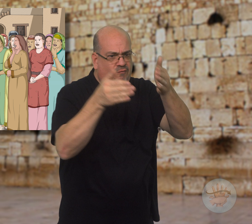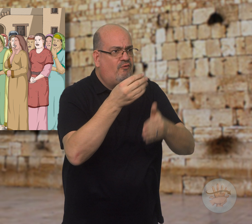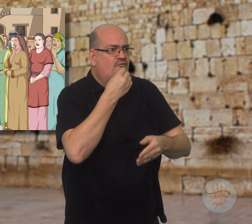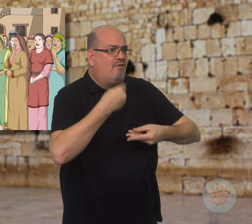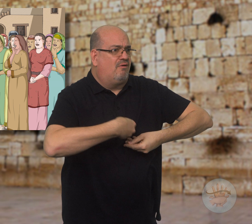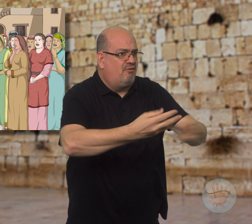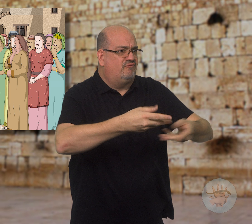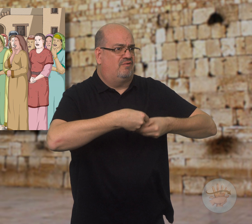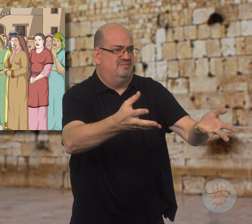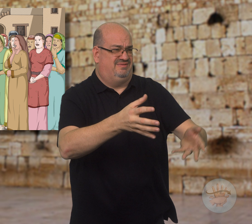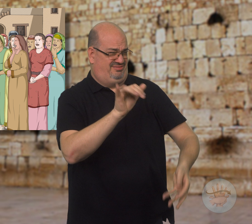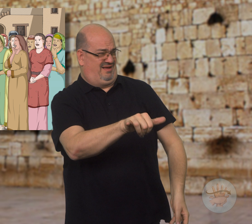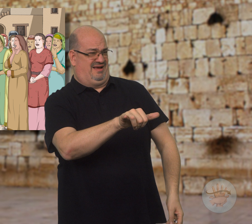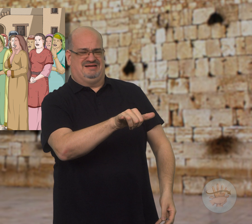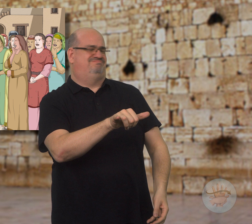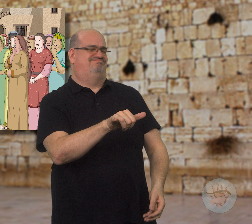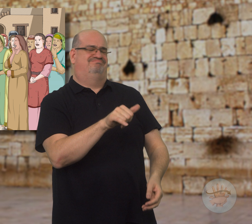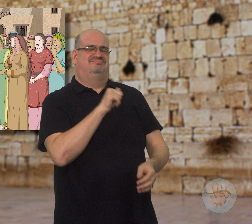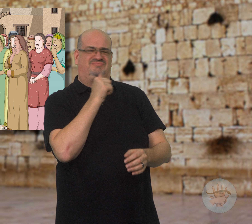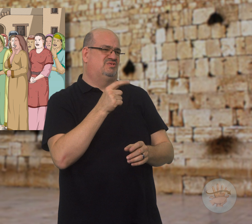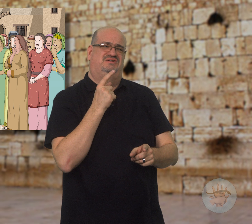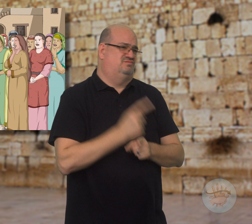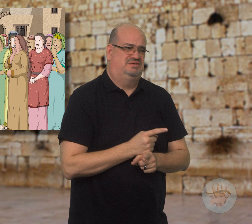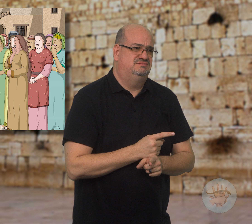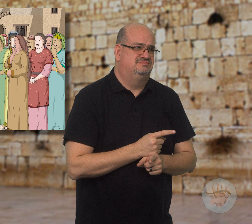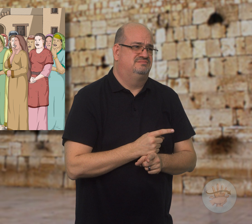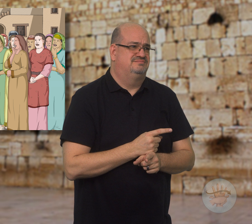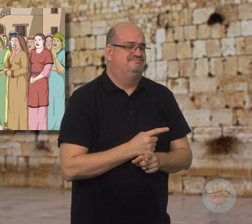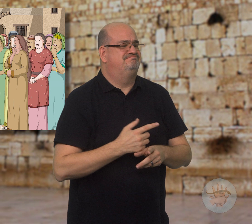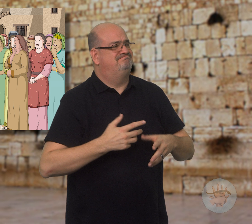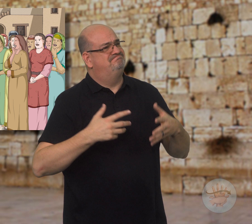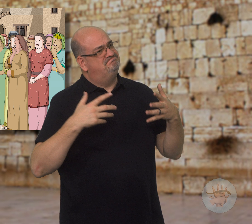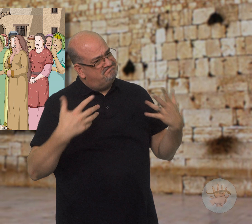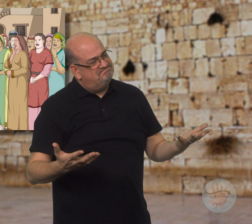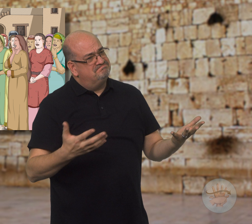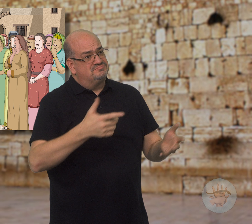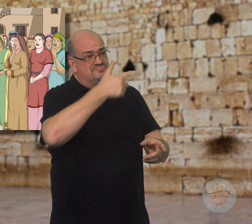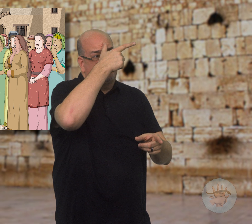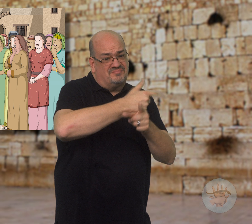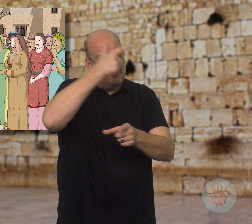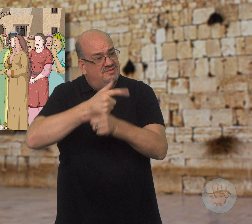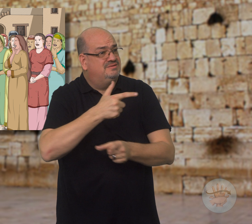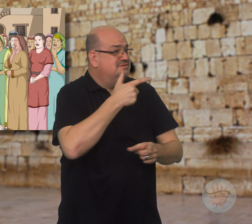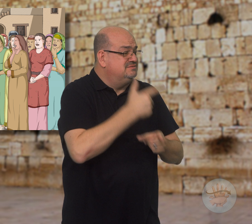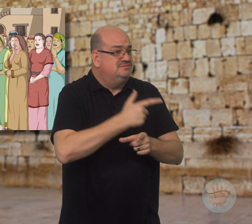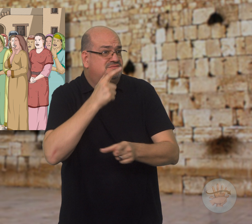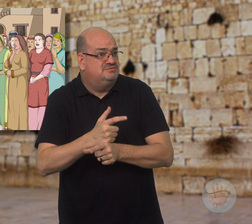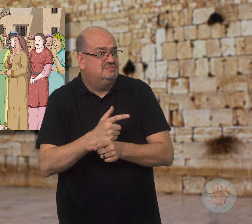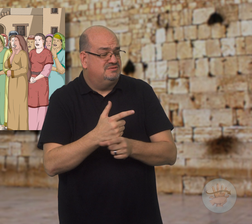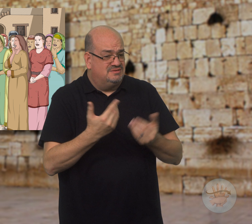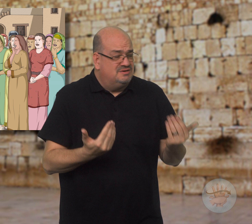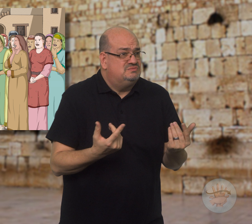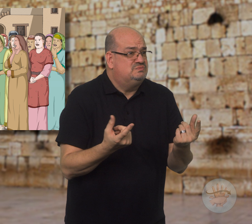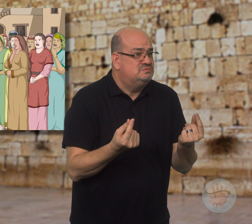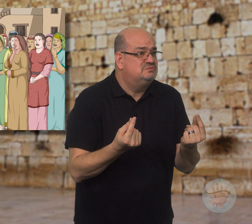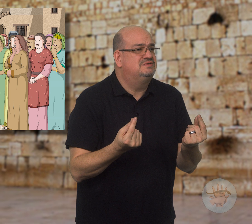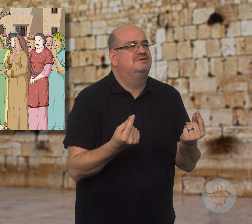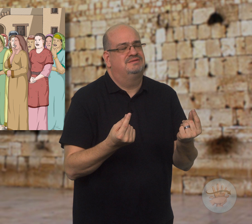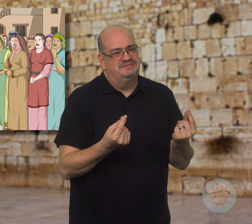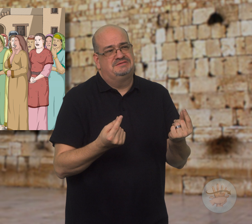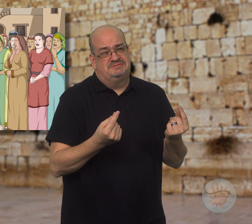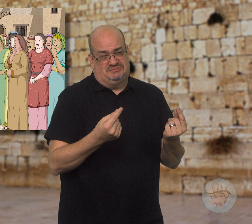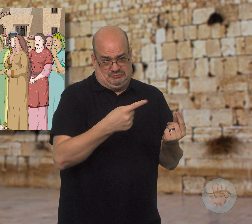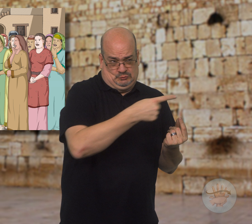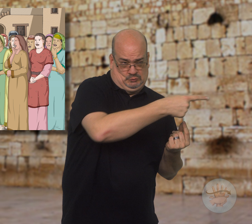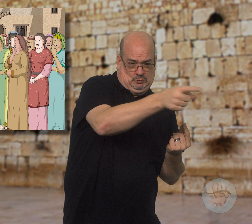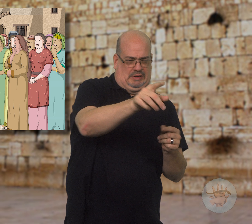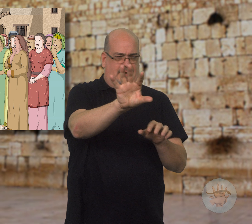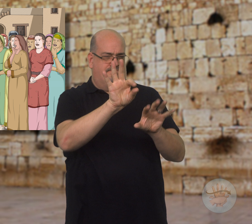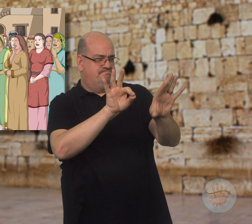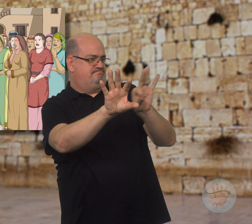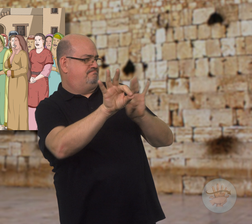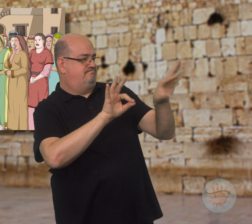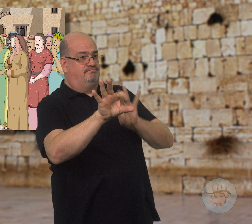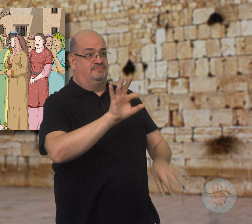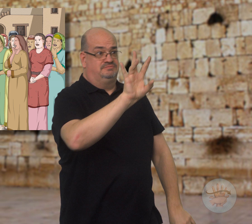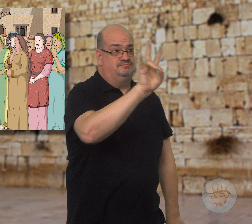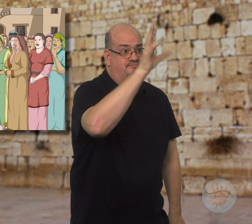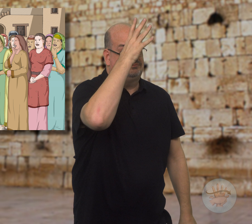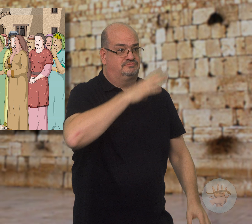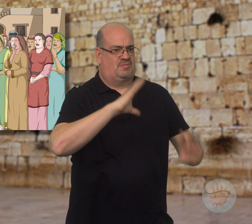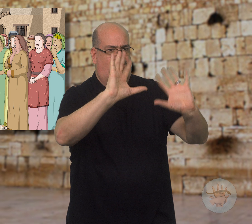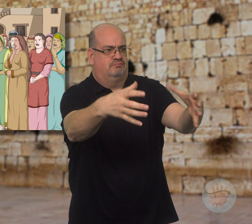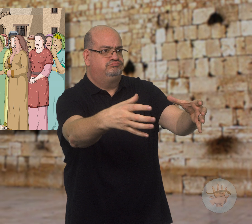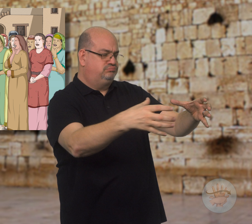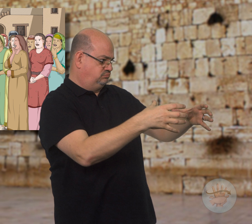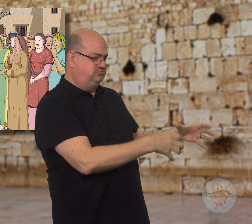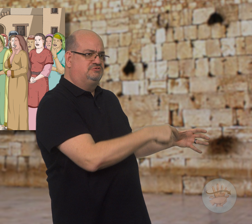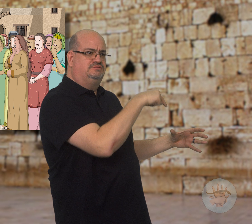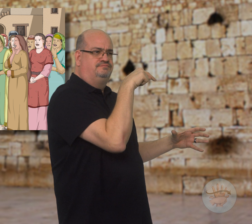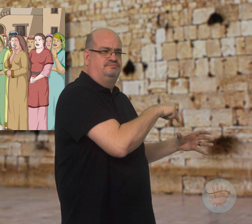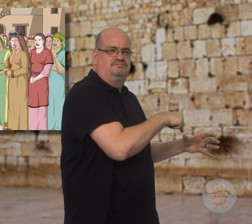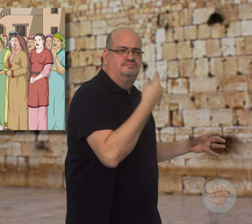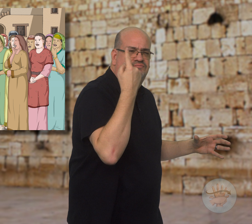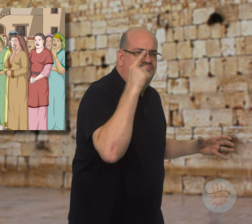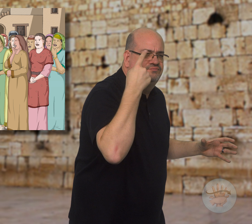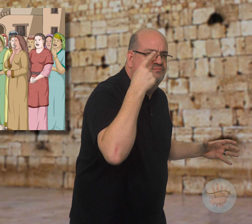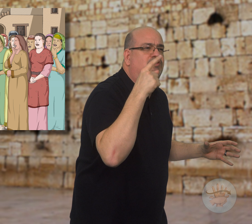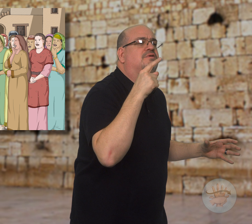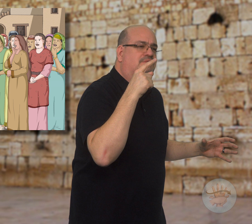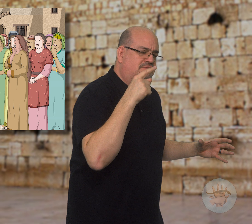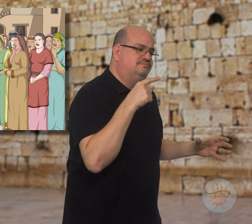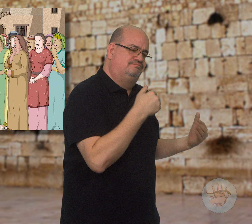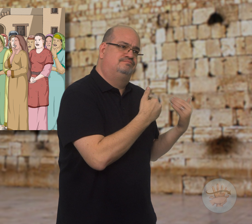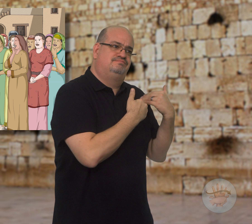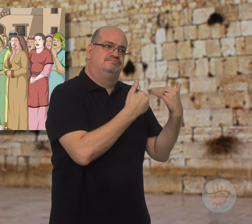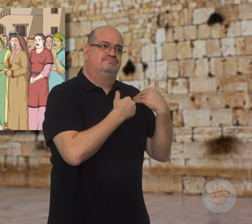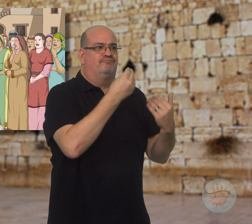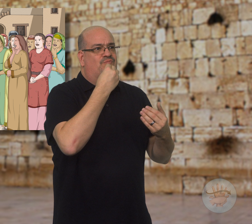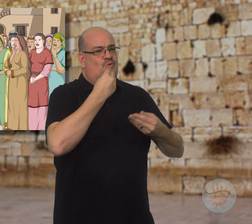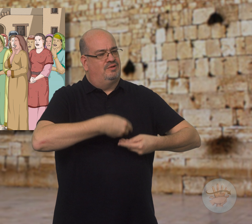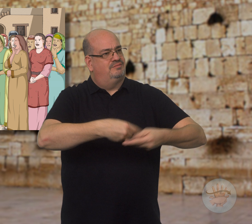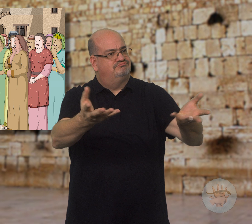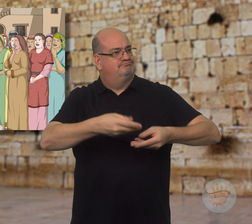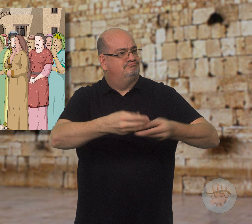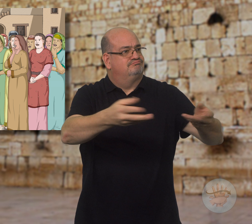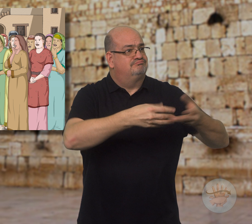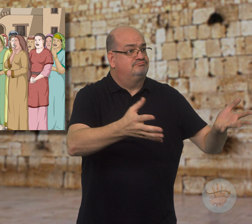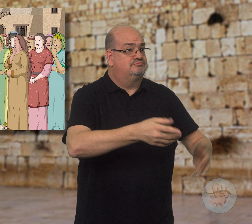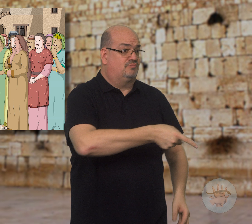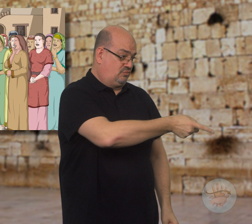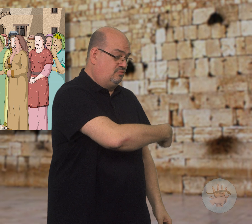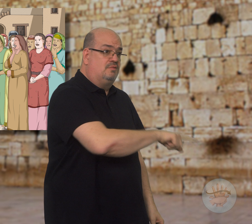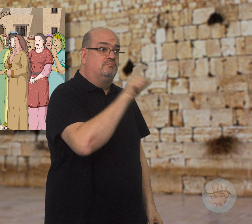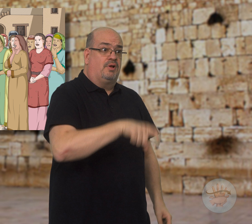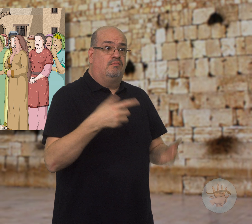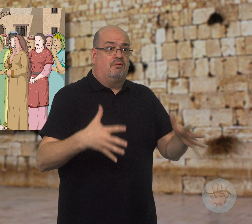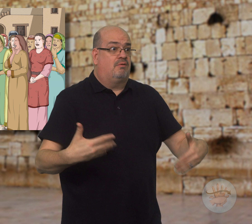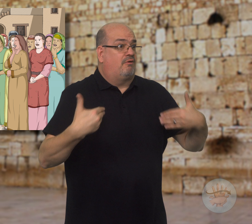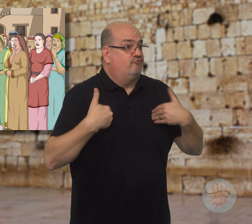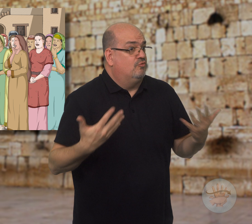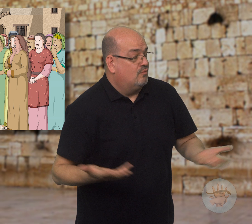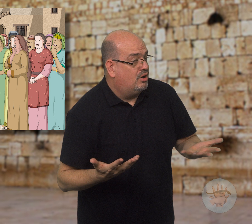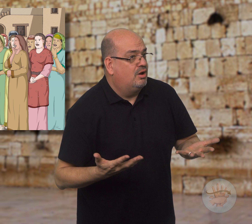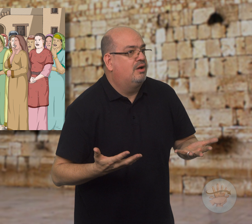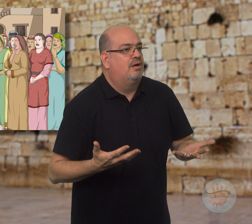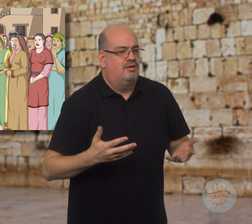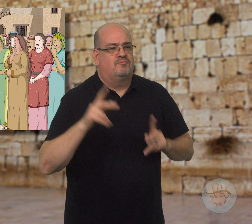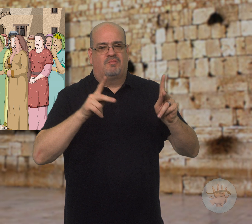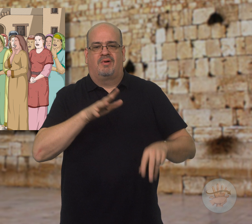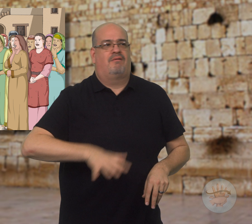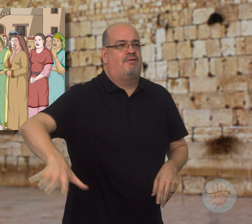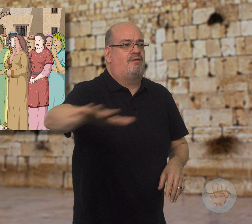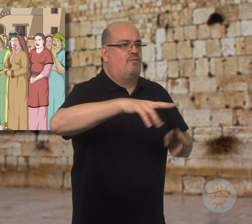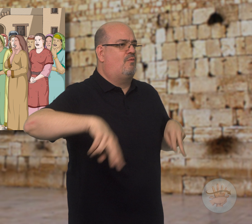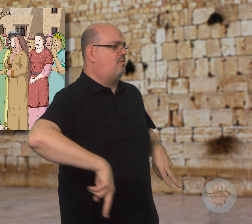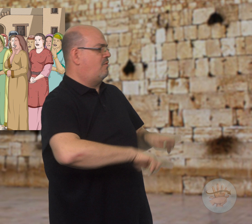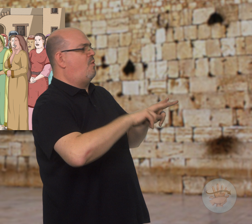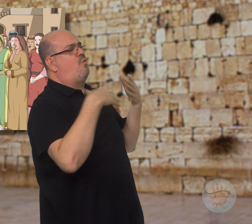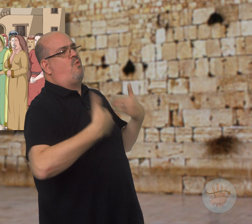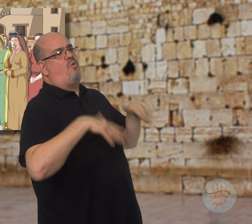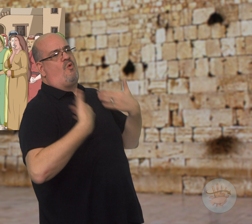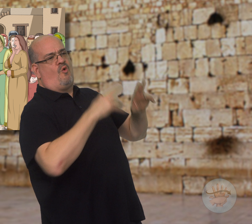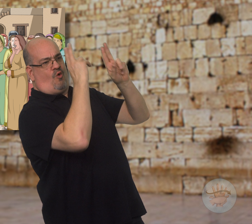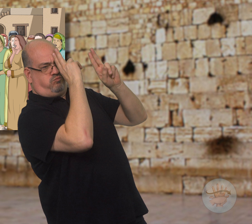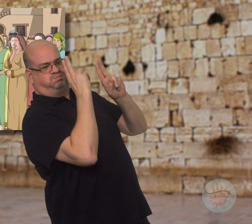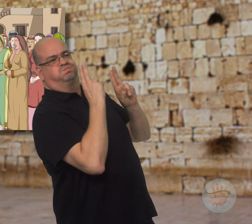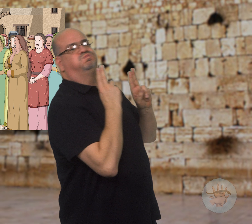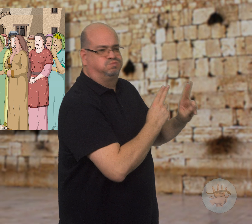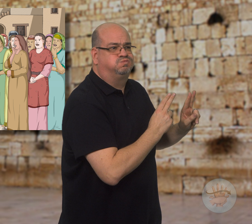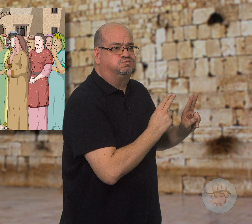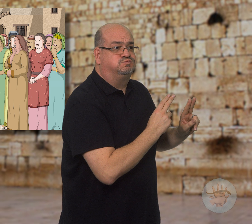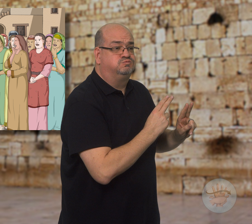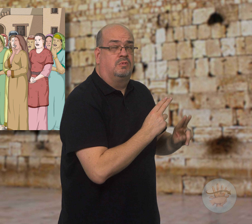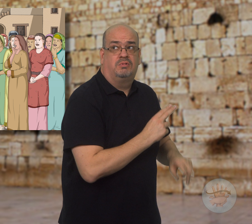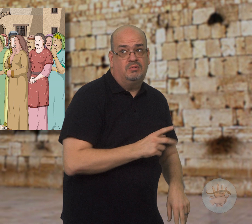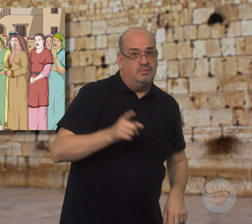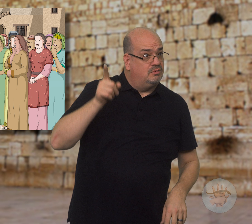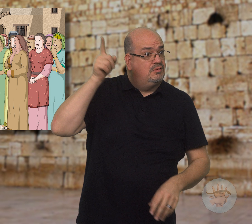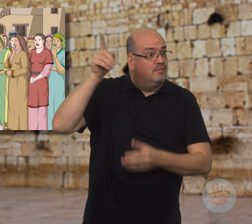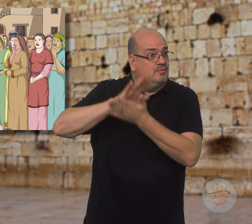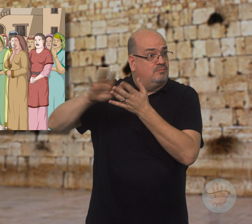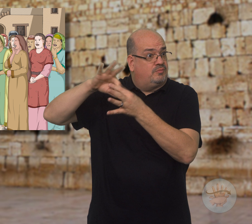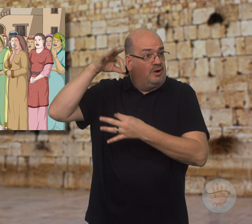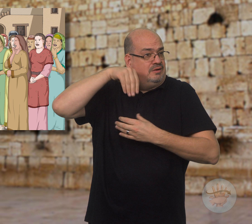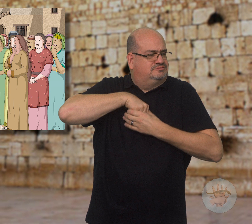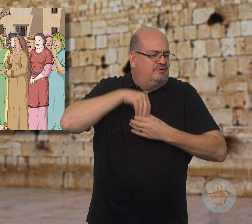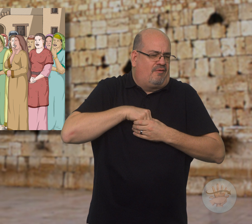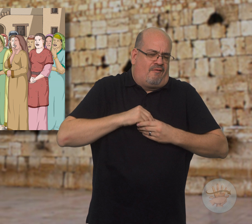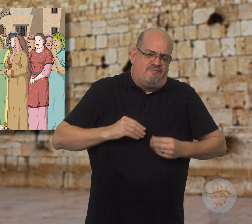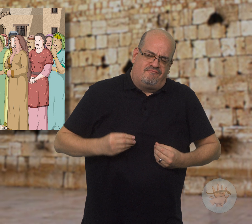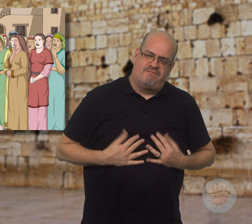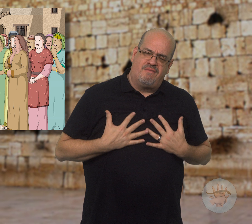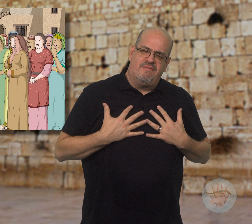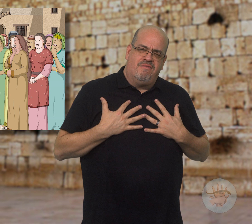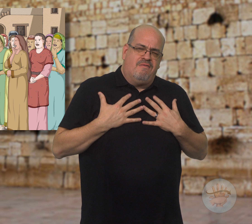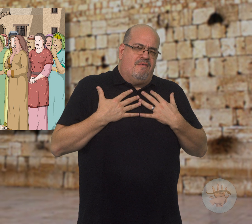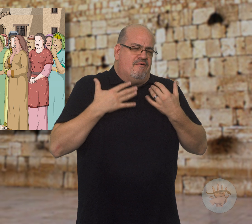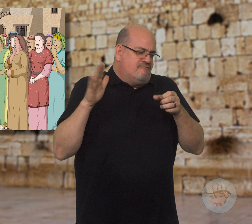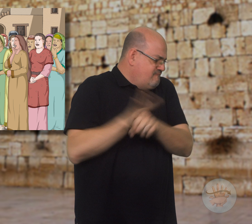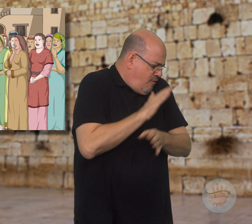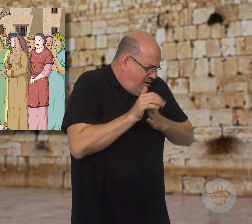Therefore, brothers, select from among you seven men confirmed to be full of the Spirit and wisdom.